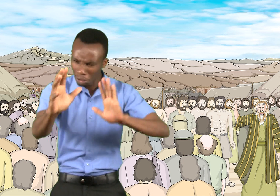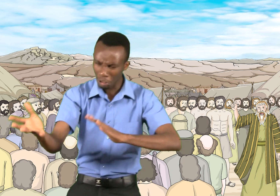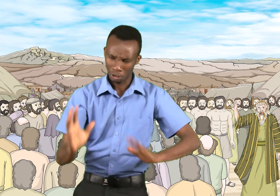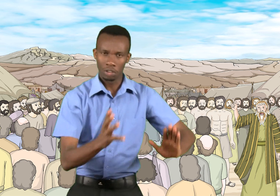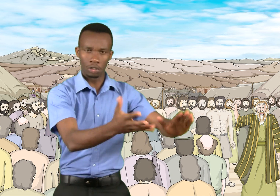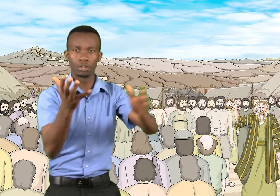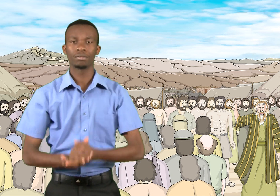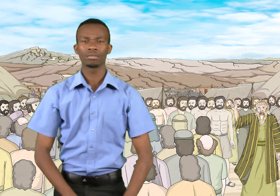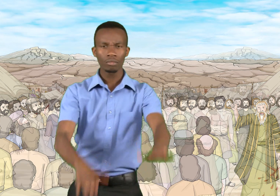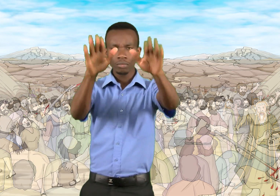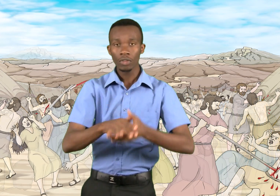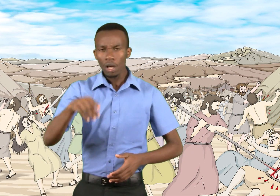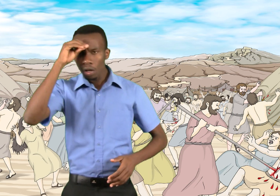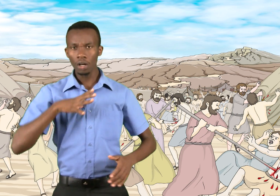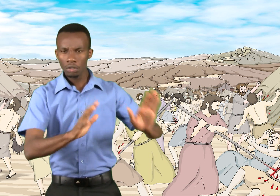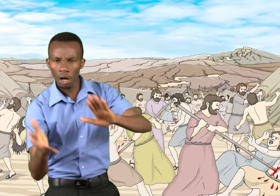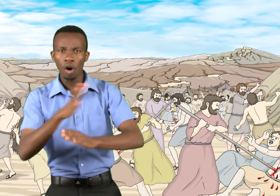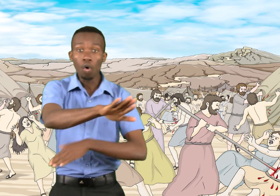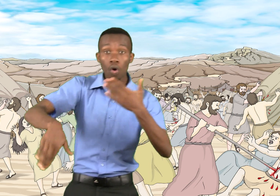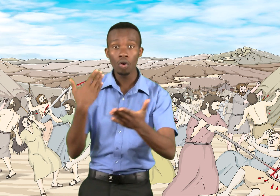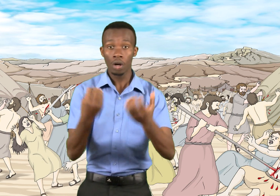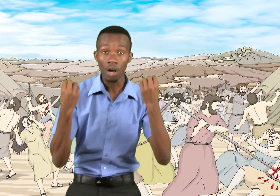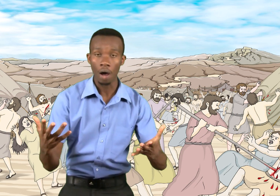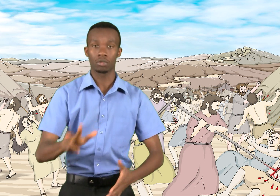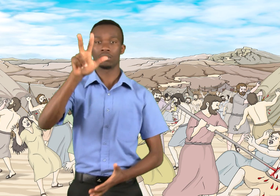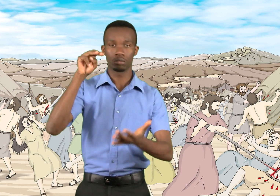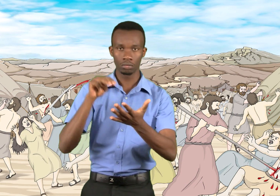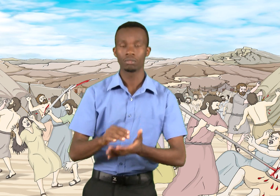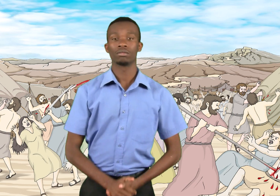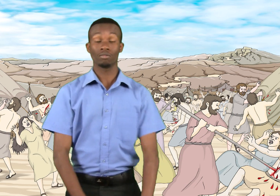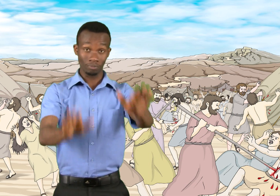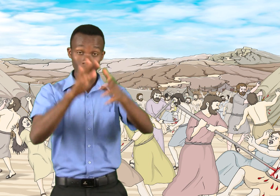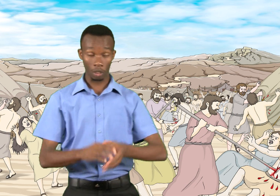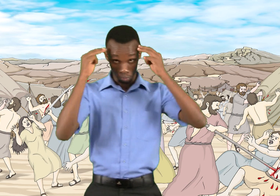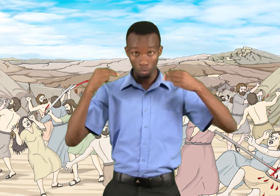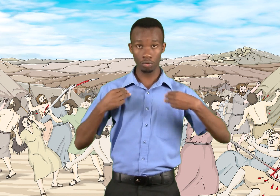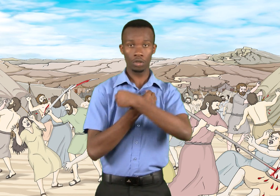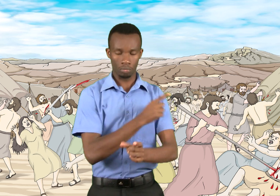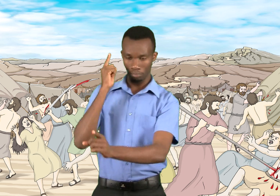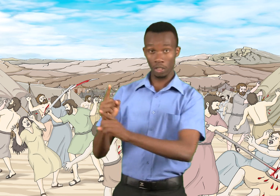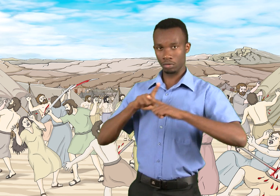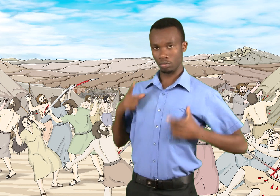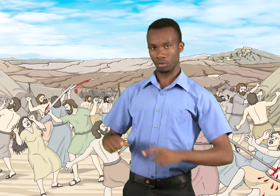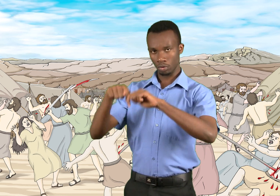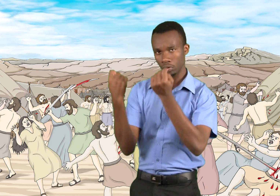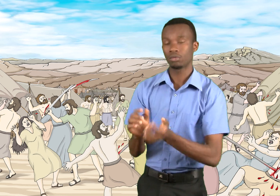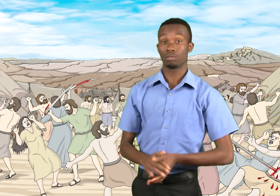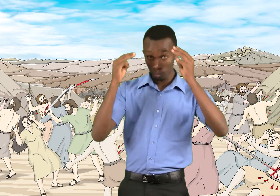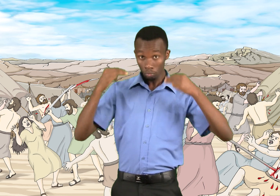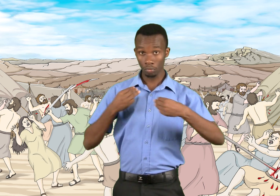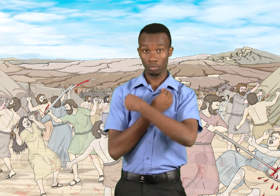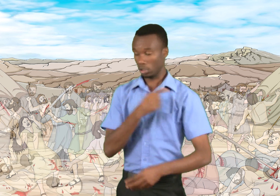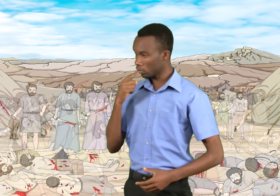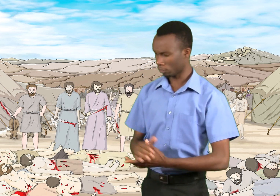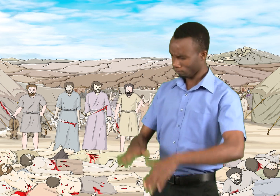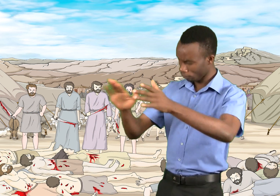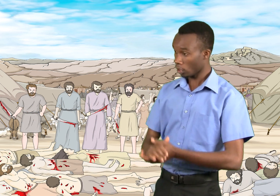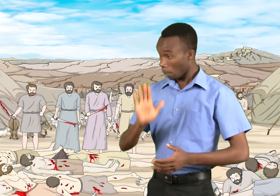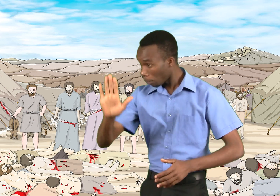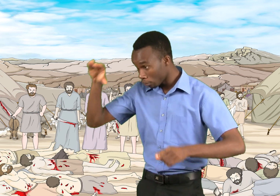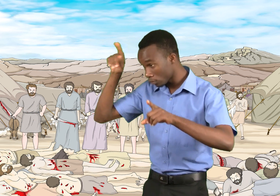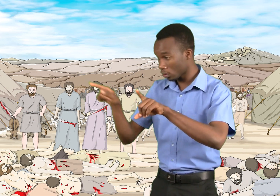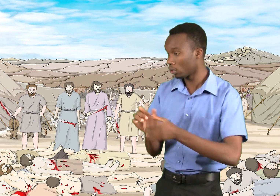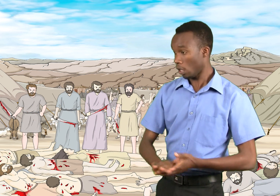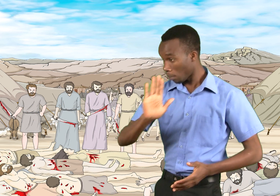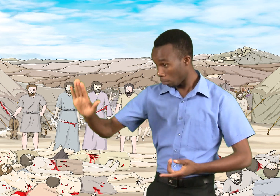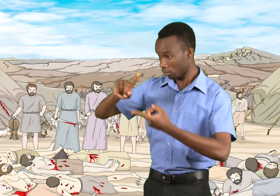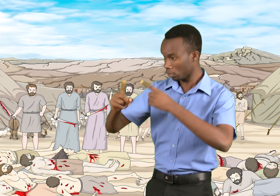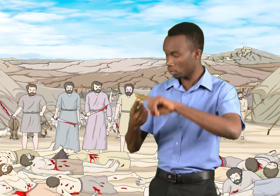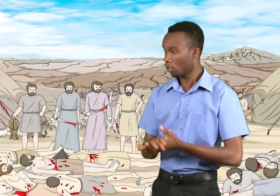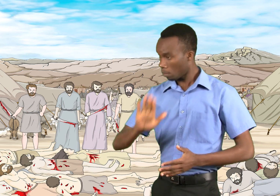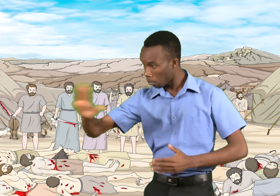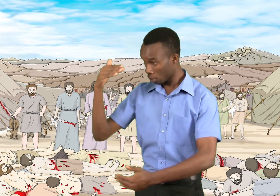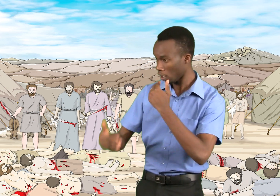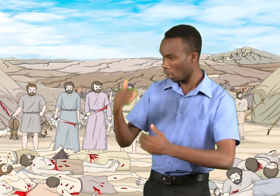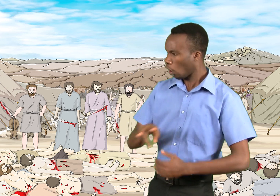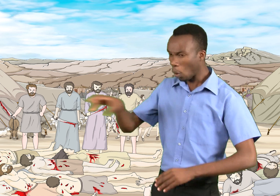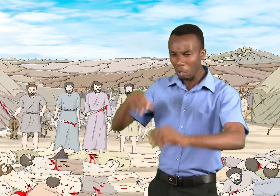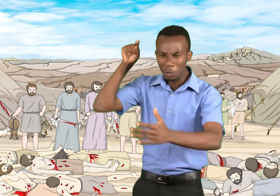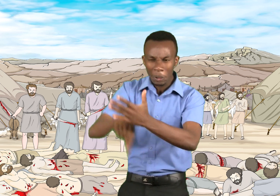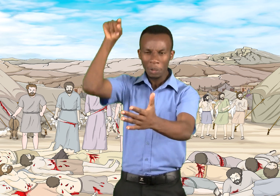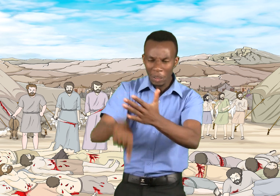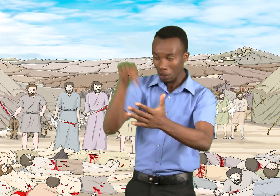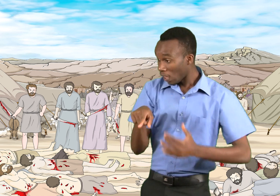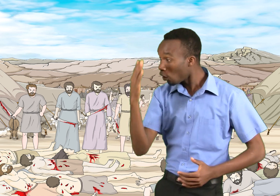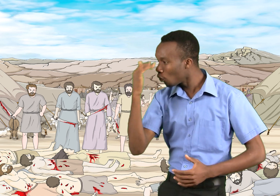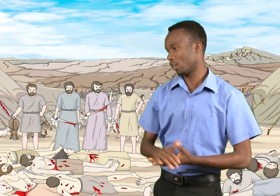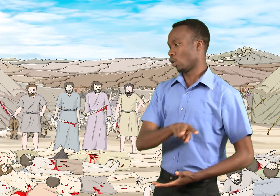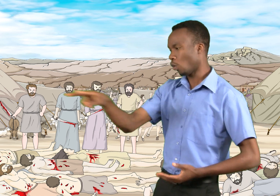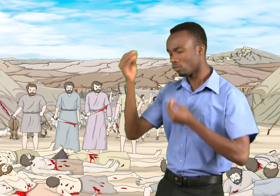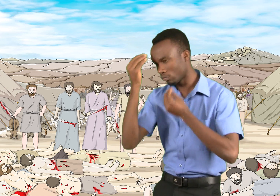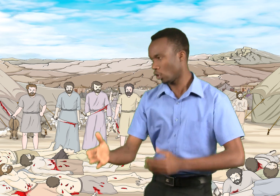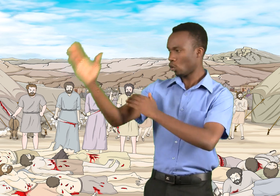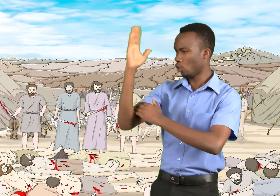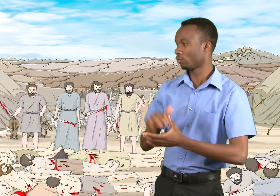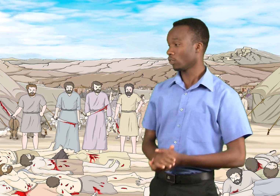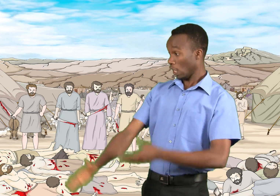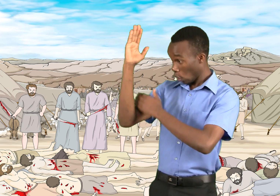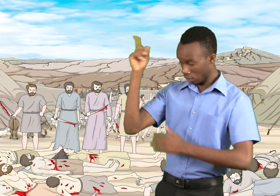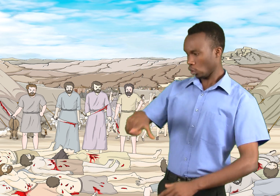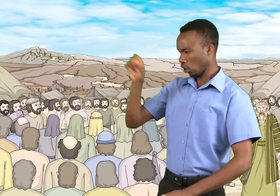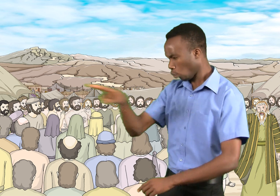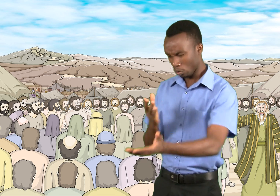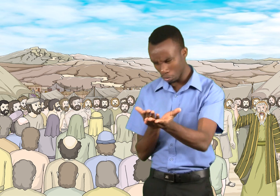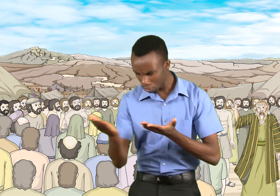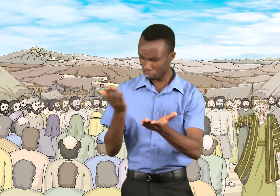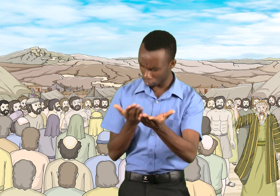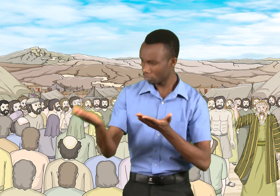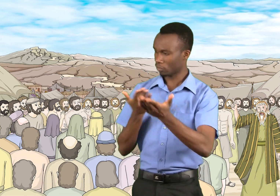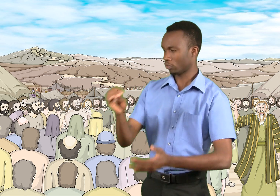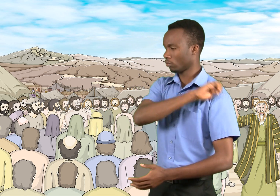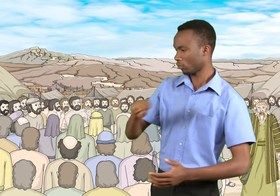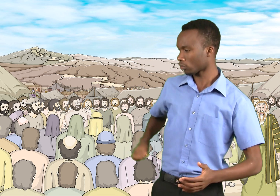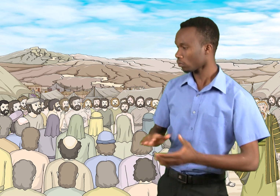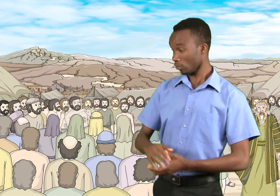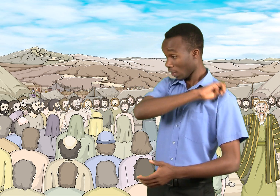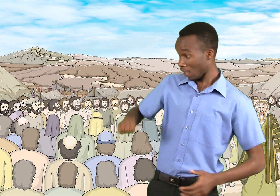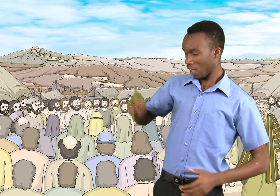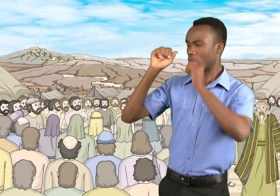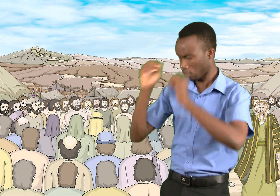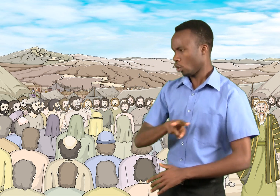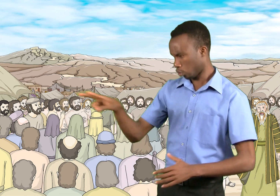He told them, “This is what the LORD, the God of Israel, says: ‘Each of you men is to fasten his sword to his side, go back and forth through the camp from gate to gate, and slay his brother, his friend, and his neighbor.’” The Levites did as Moses commanded, and that day about three thousand of the people fell dead.